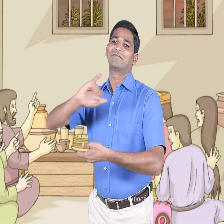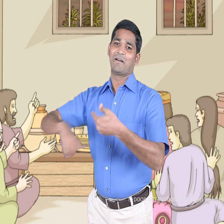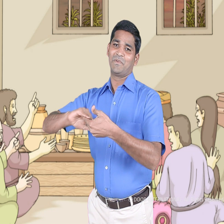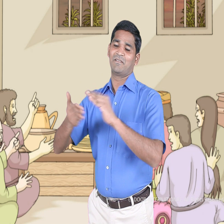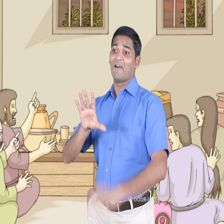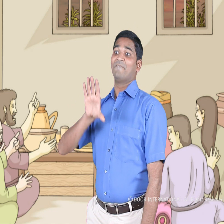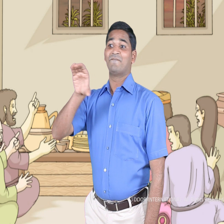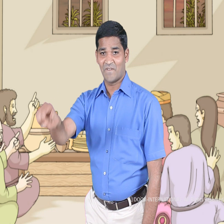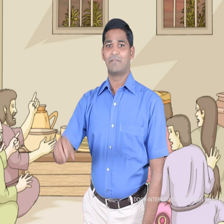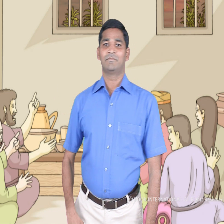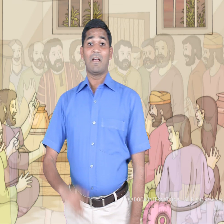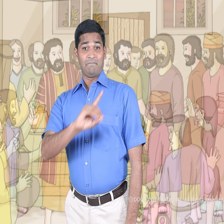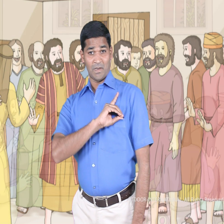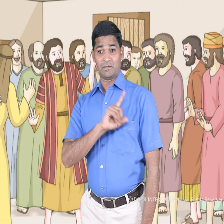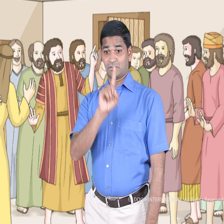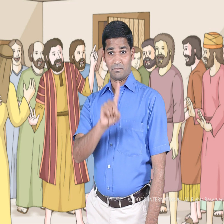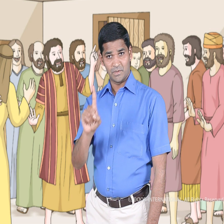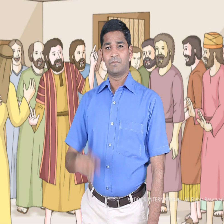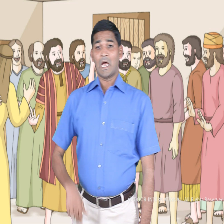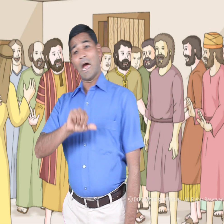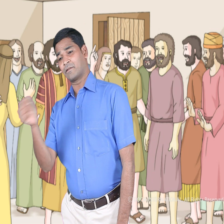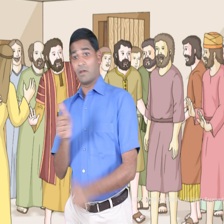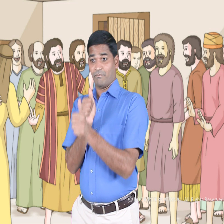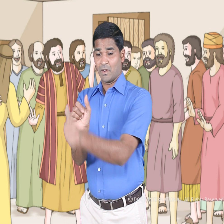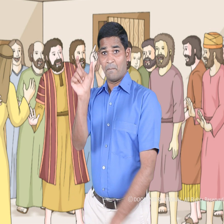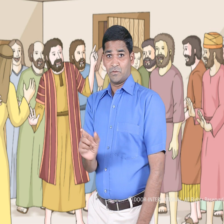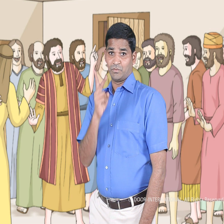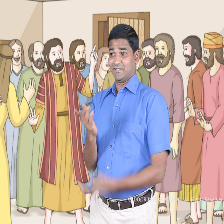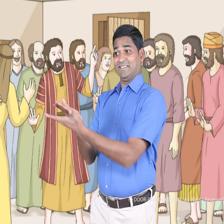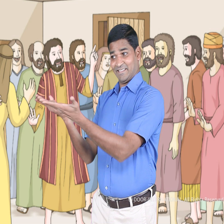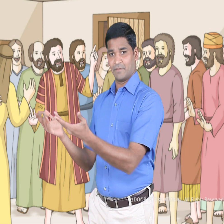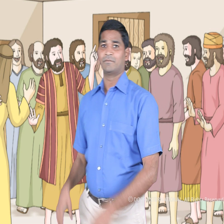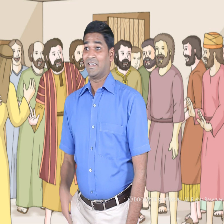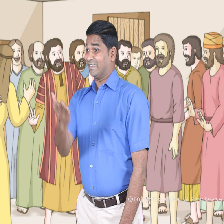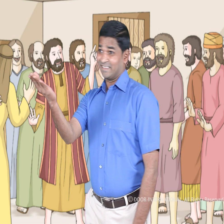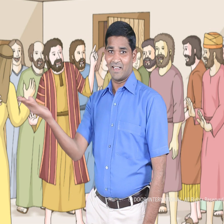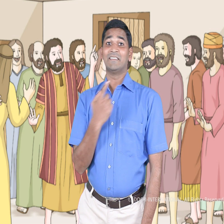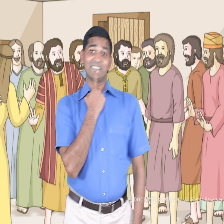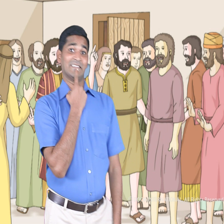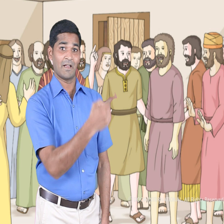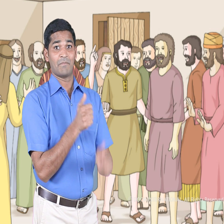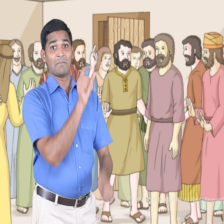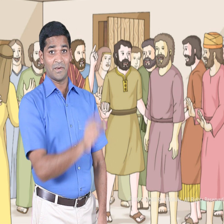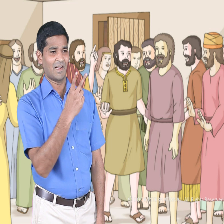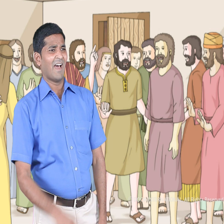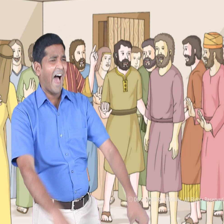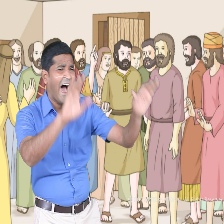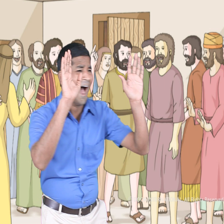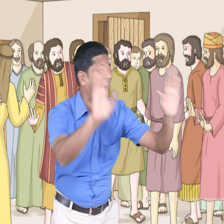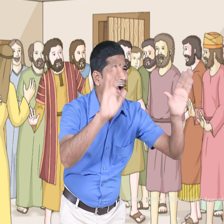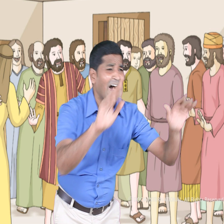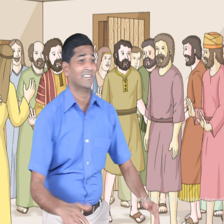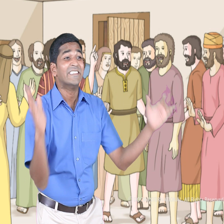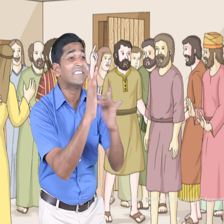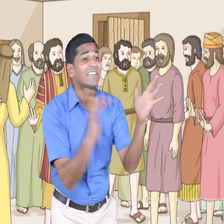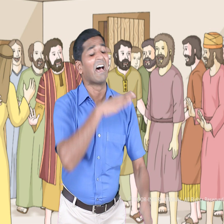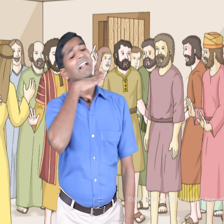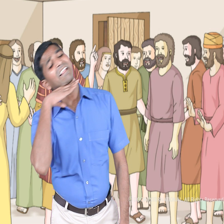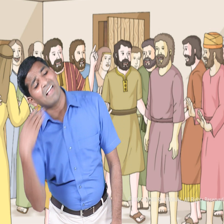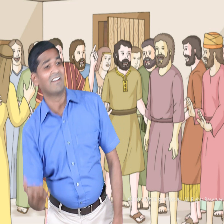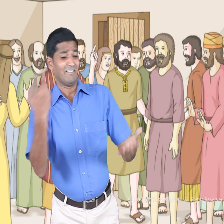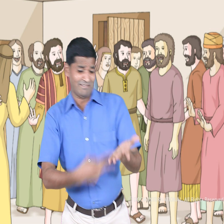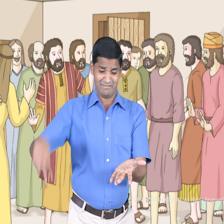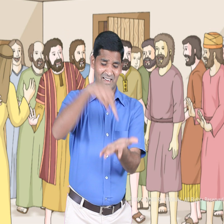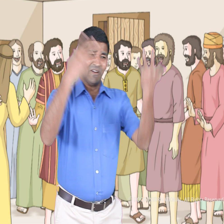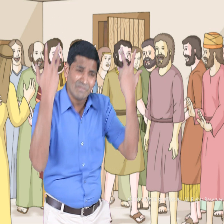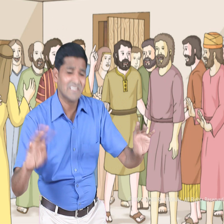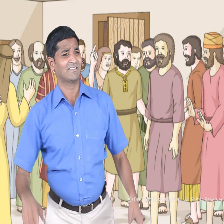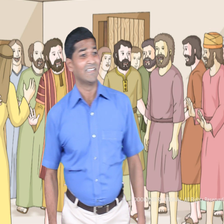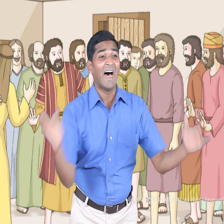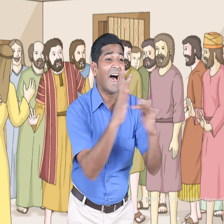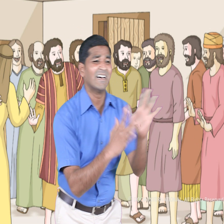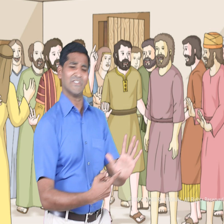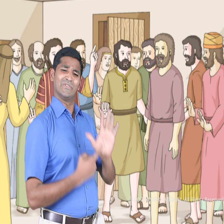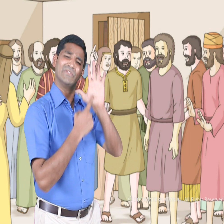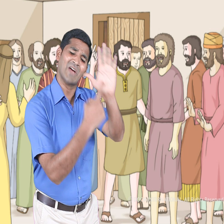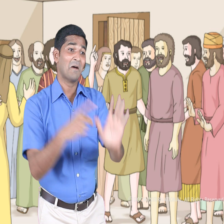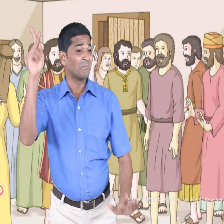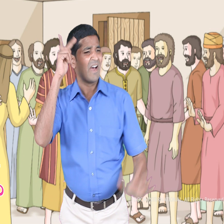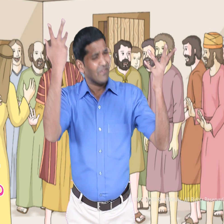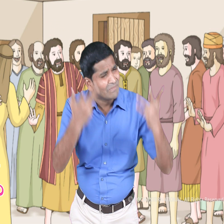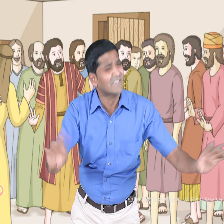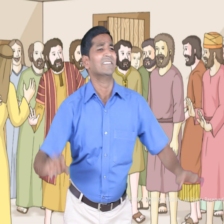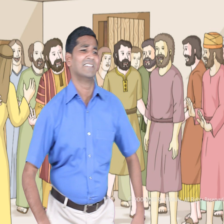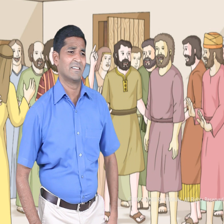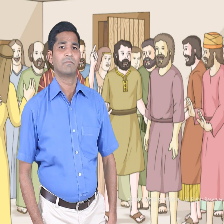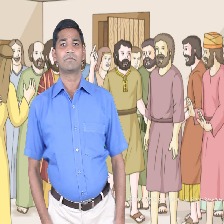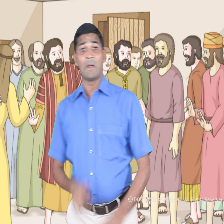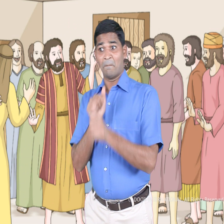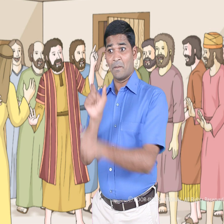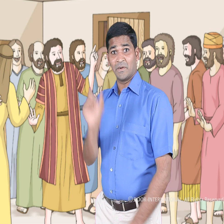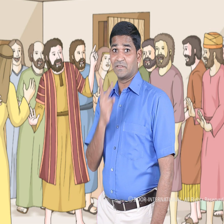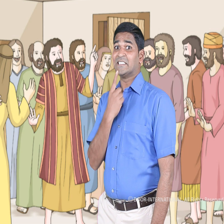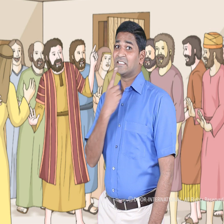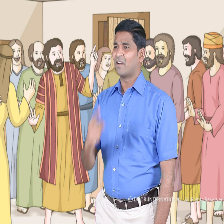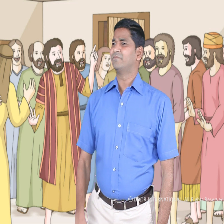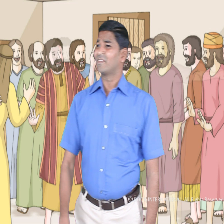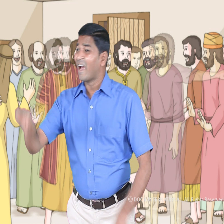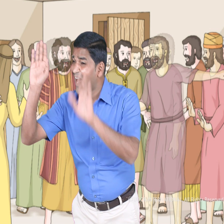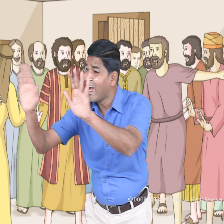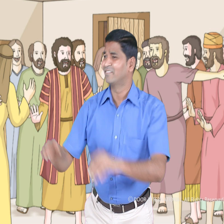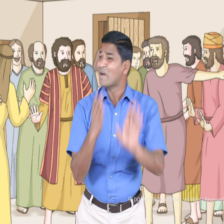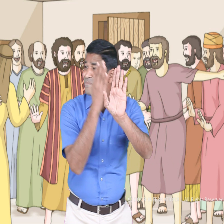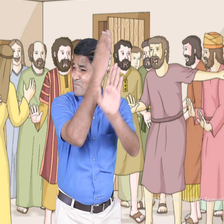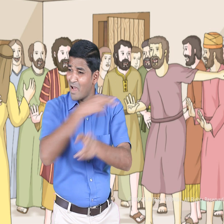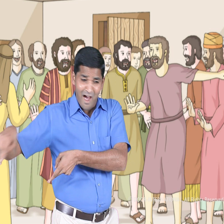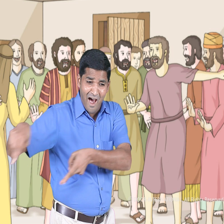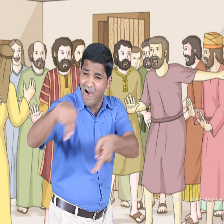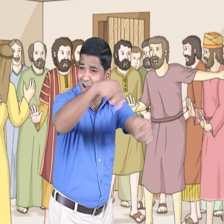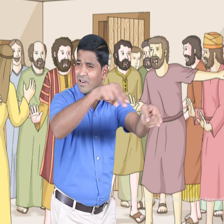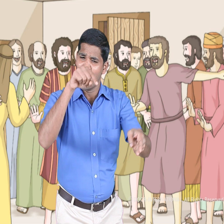There they found the Eleven and those with them, gathered together and saying, “The Lord has indeed risen and has appeared to Simon!”